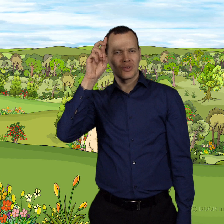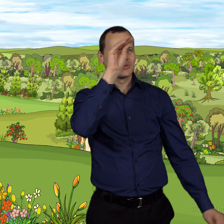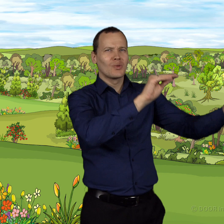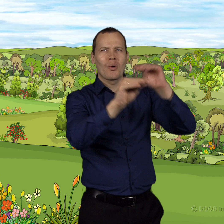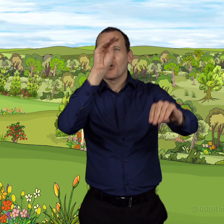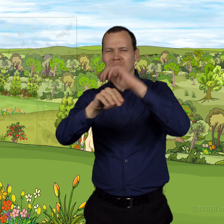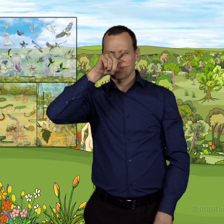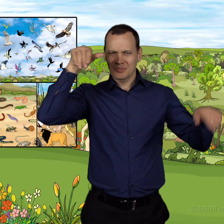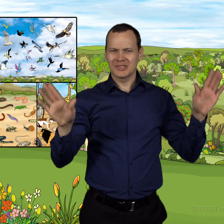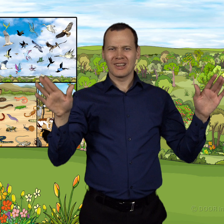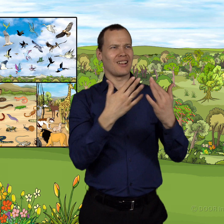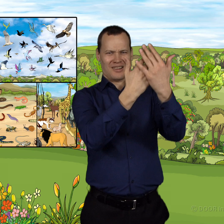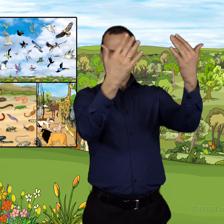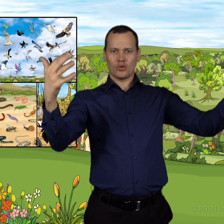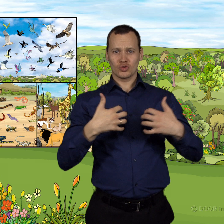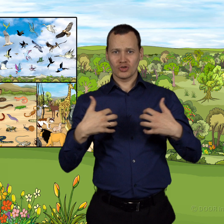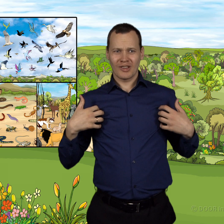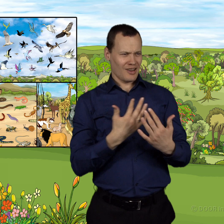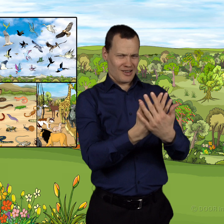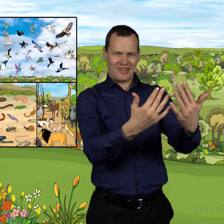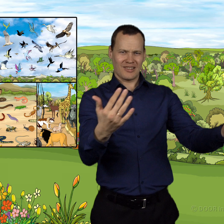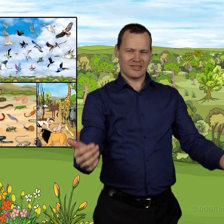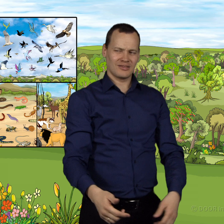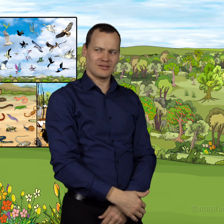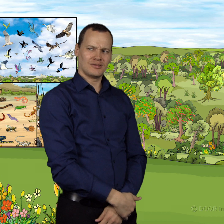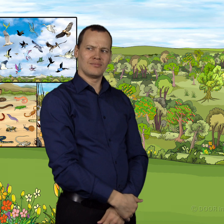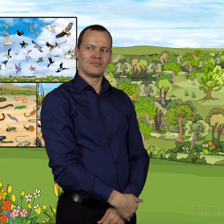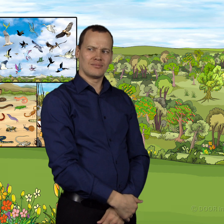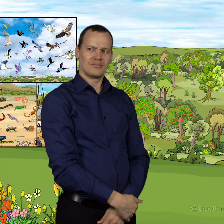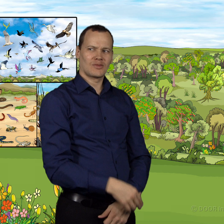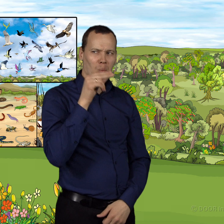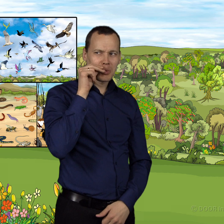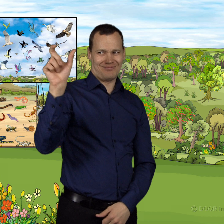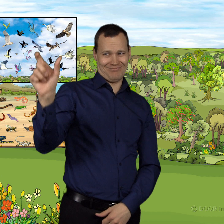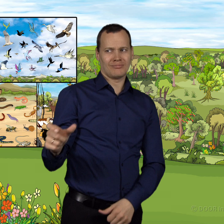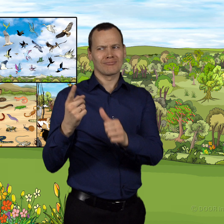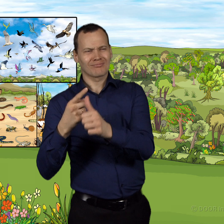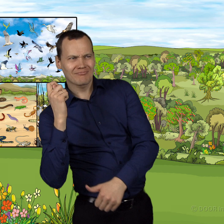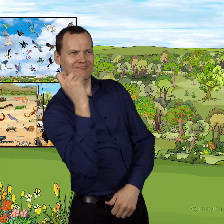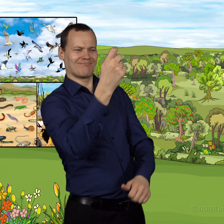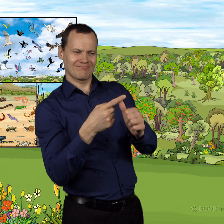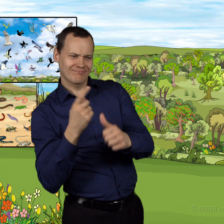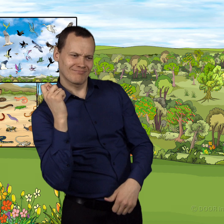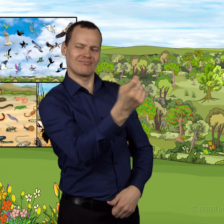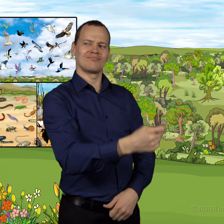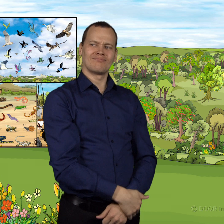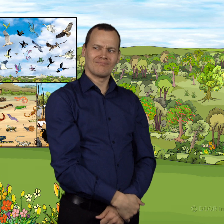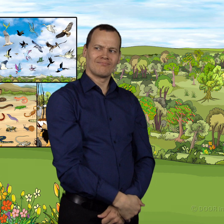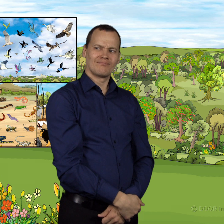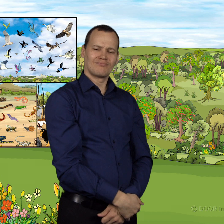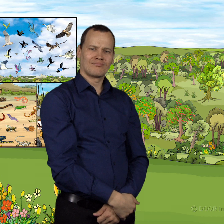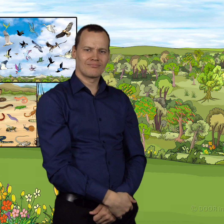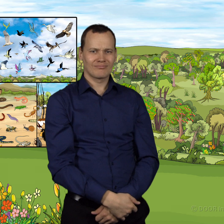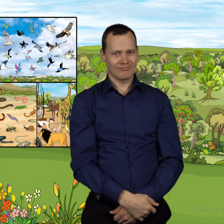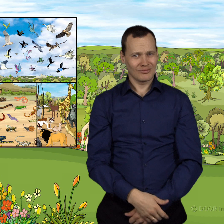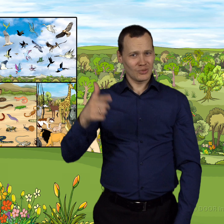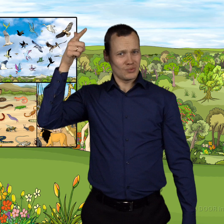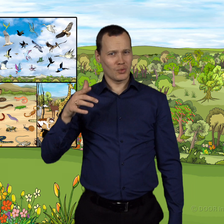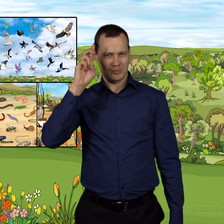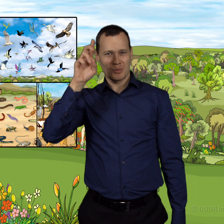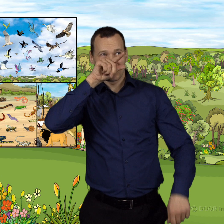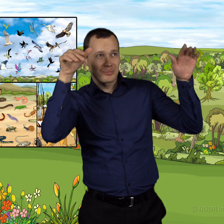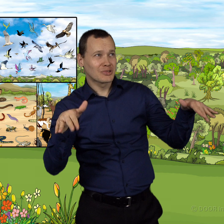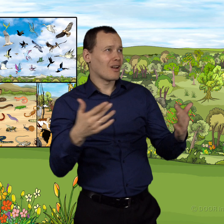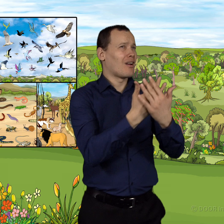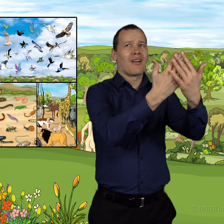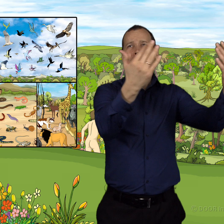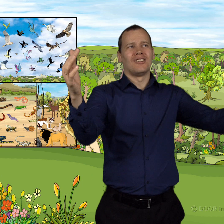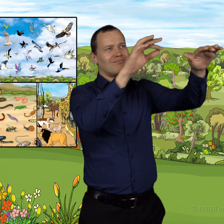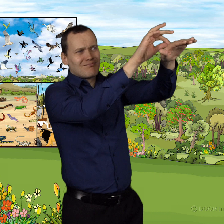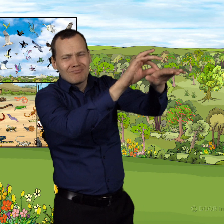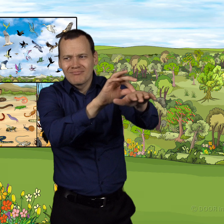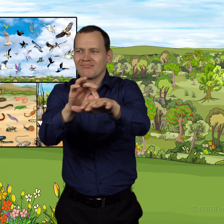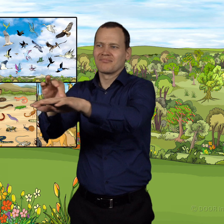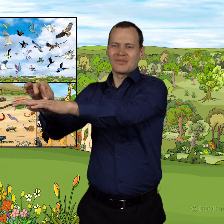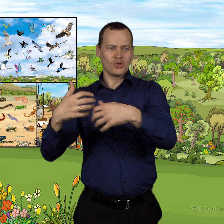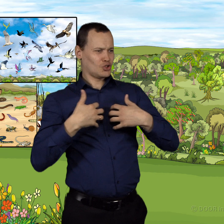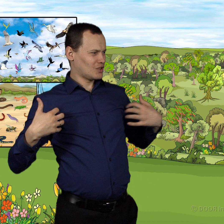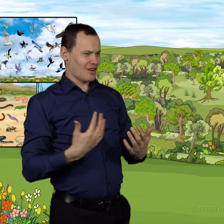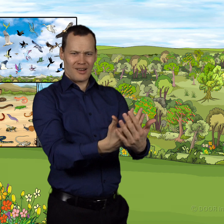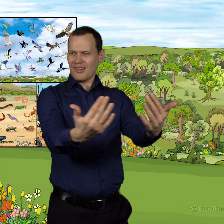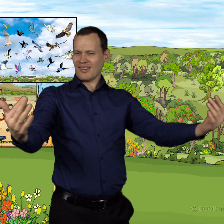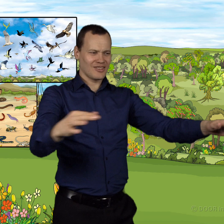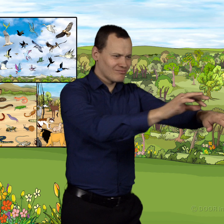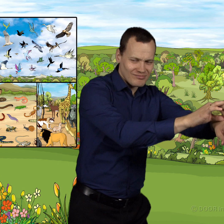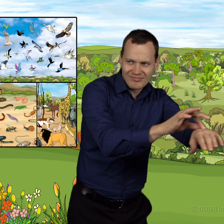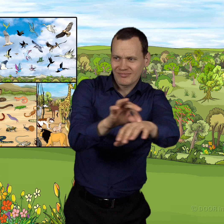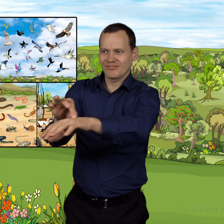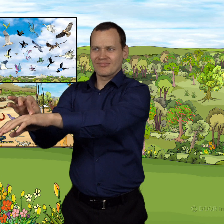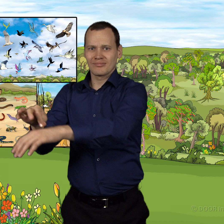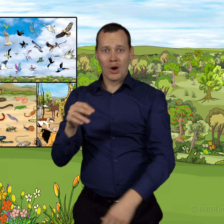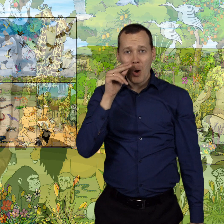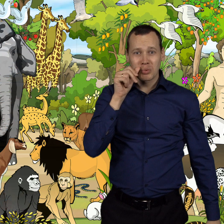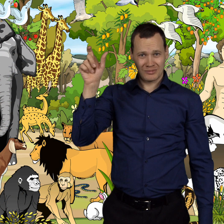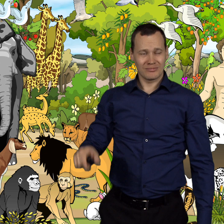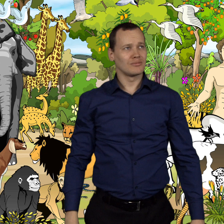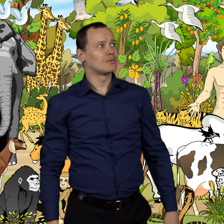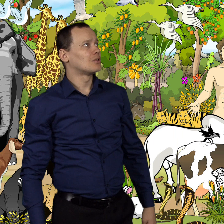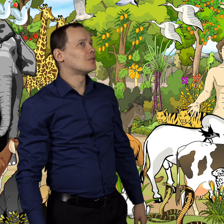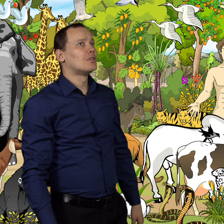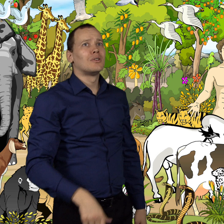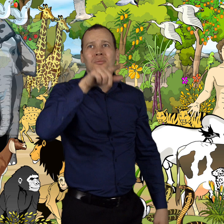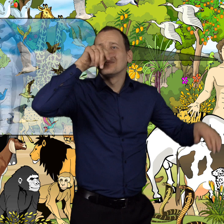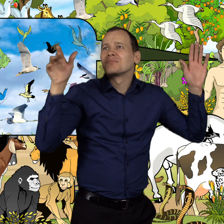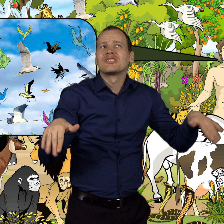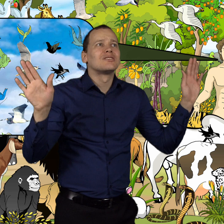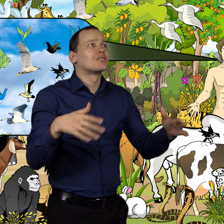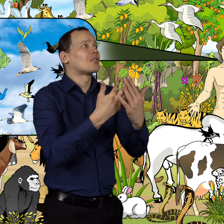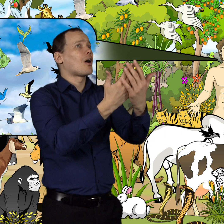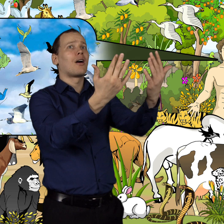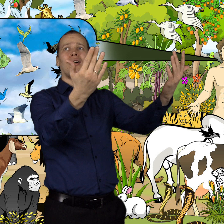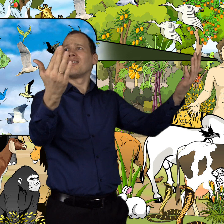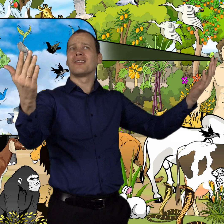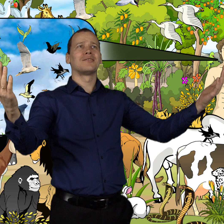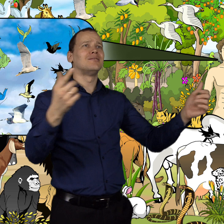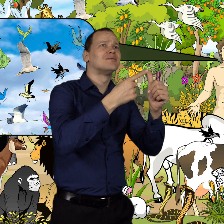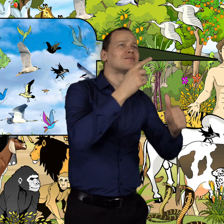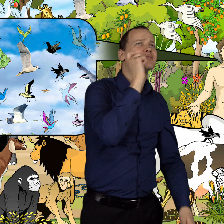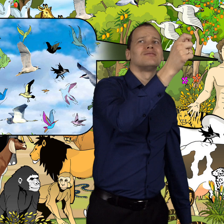And out of the ground the LORD God formed every beast of the field and every bird of the air, and He brought them to the man to see what he would name each one.